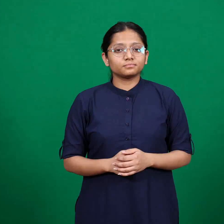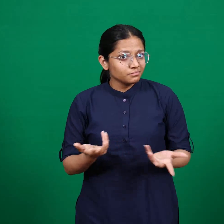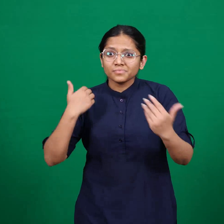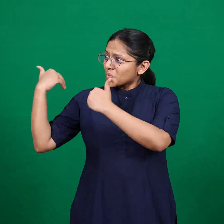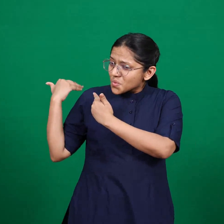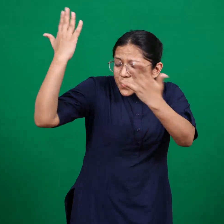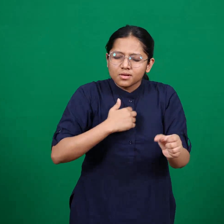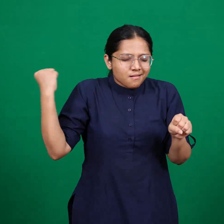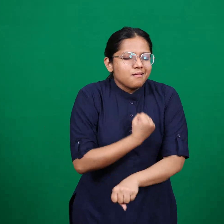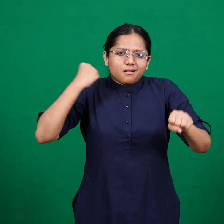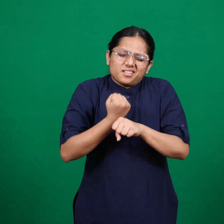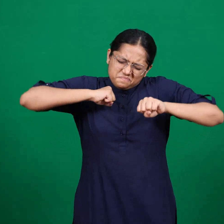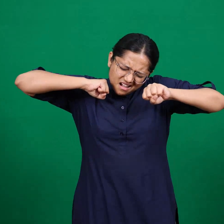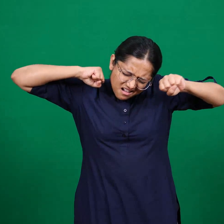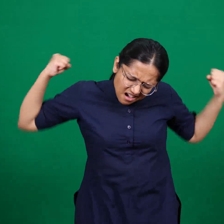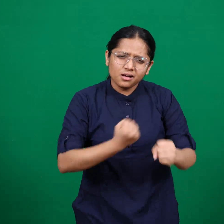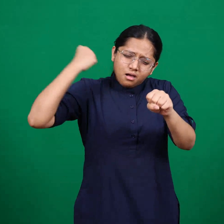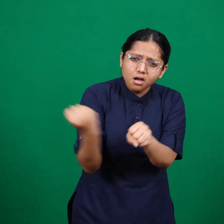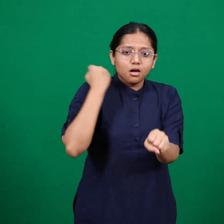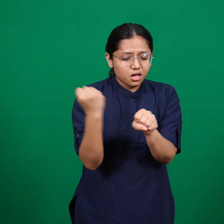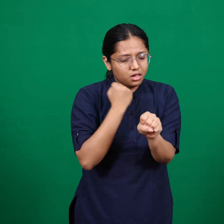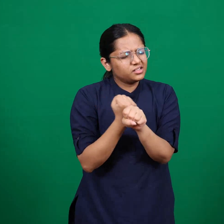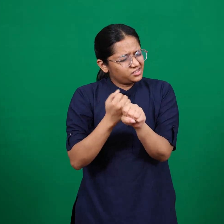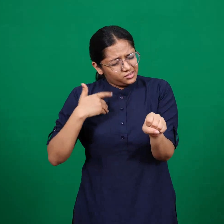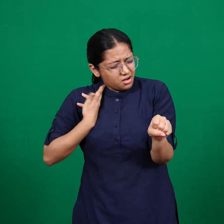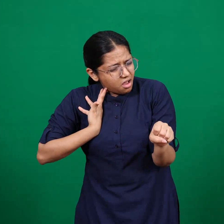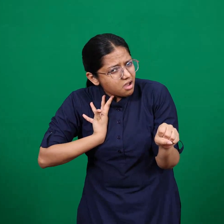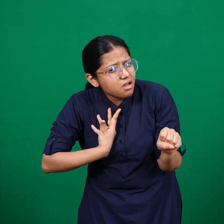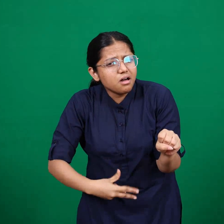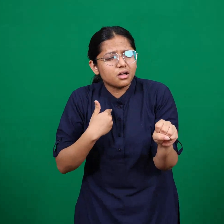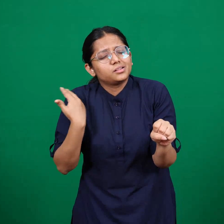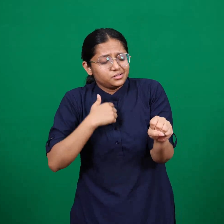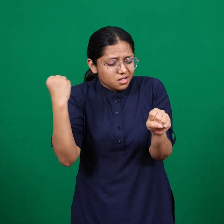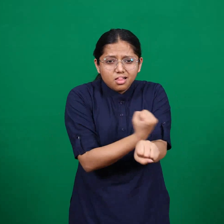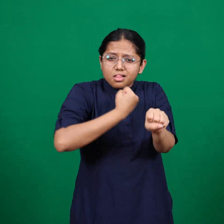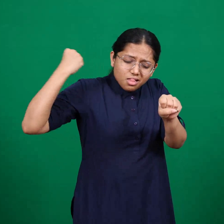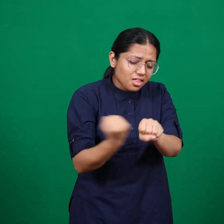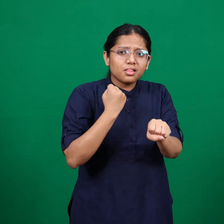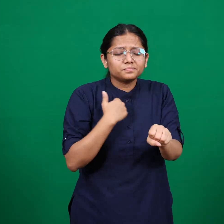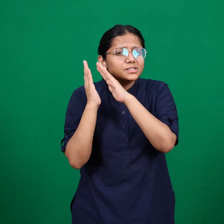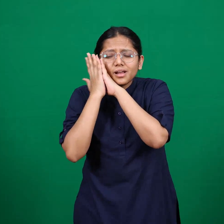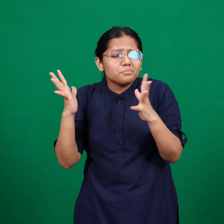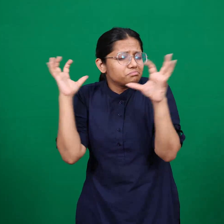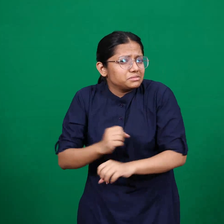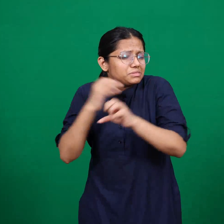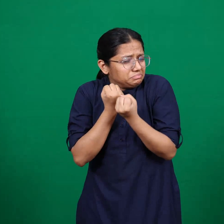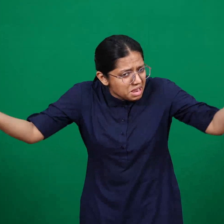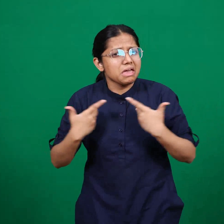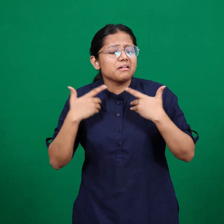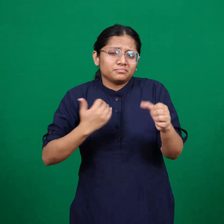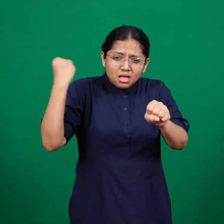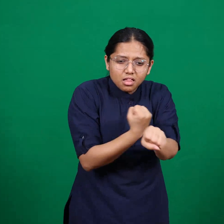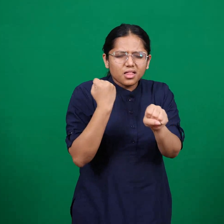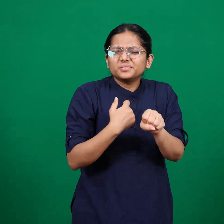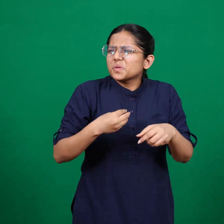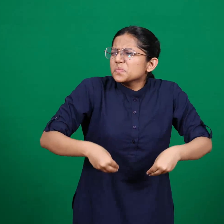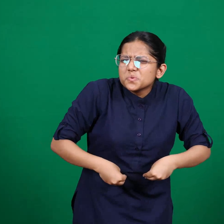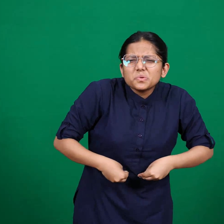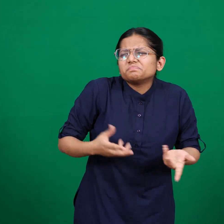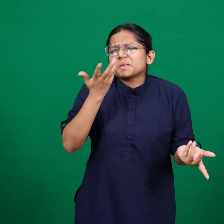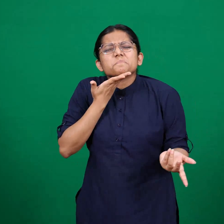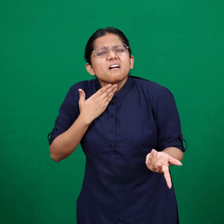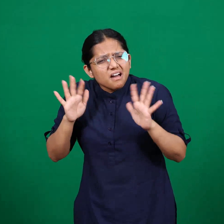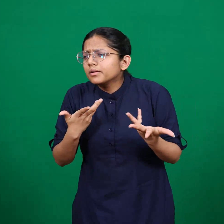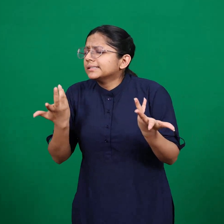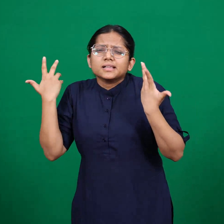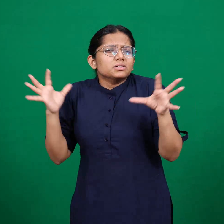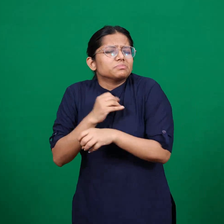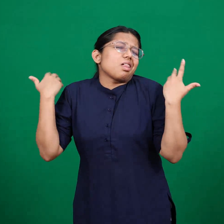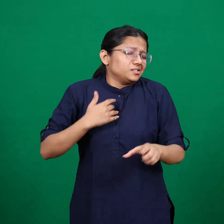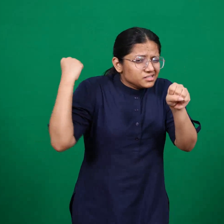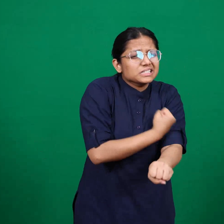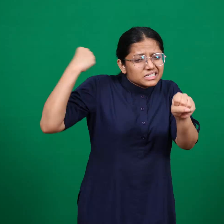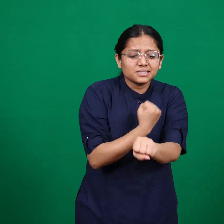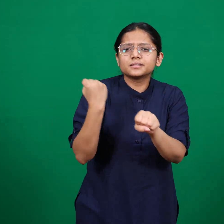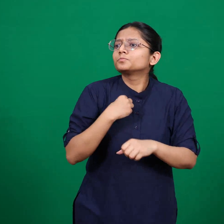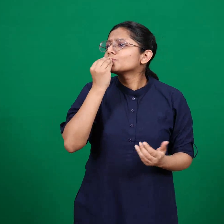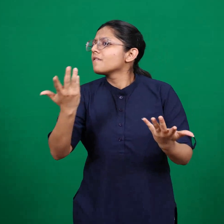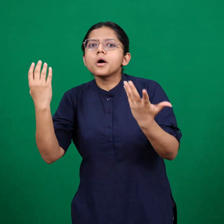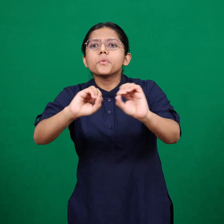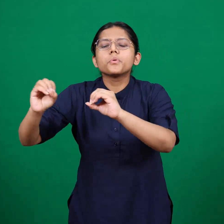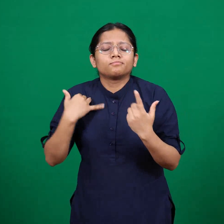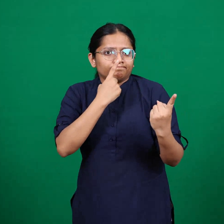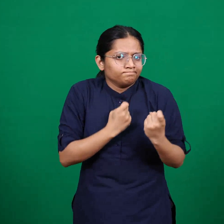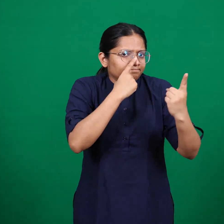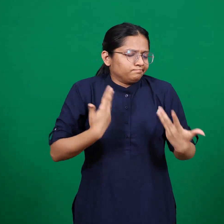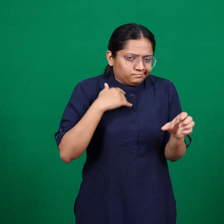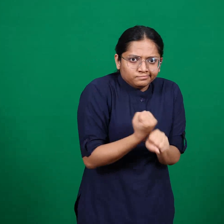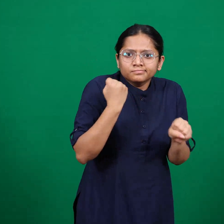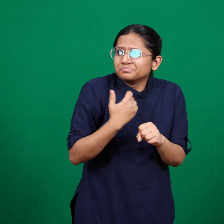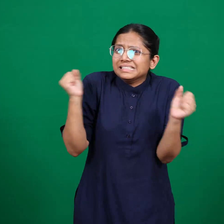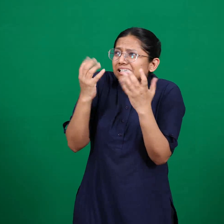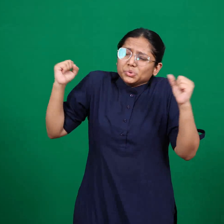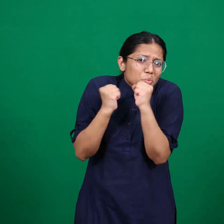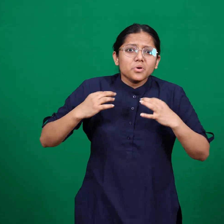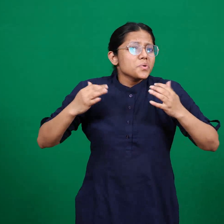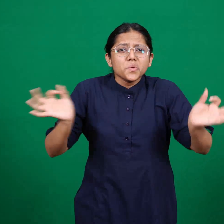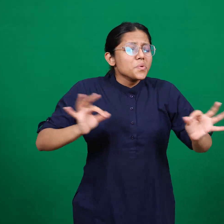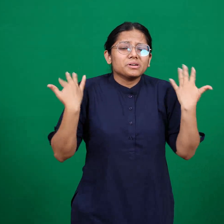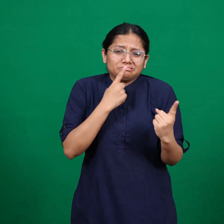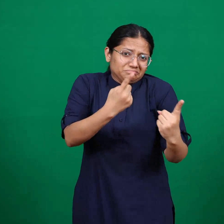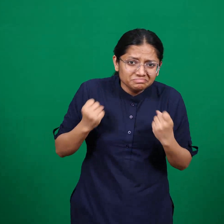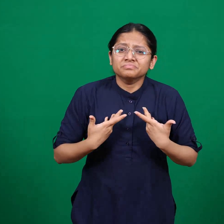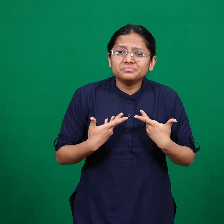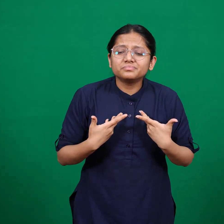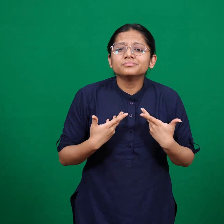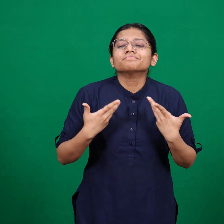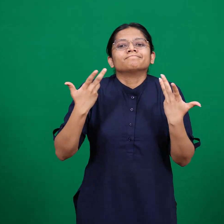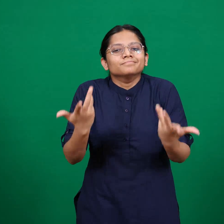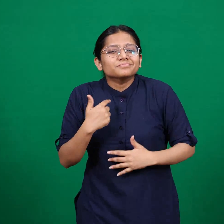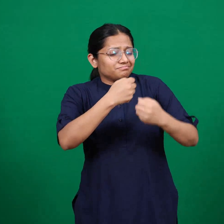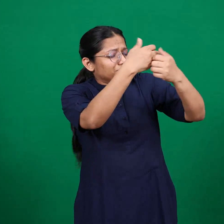in labor and toil and often without sleep, in hunger and thirst and often without food, in cold and exposure.